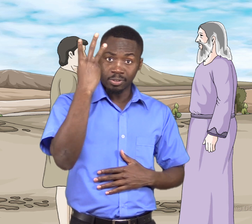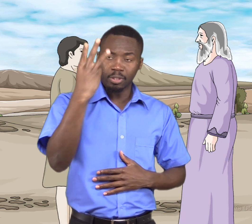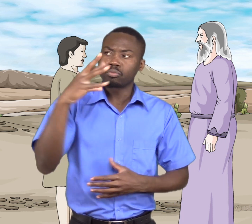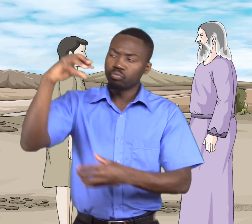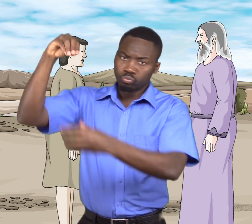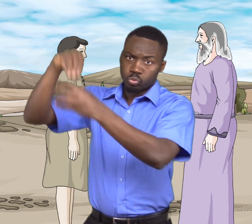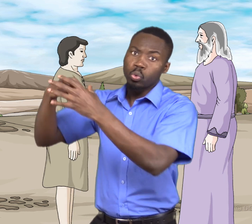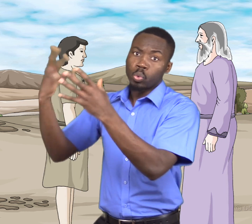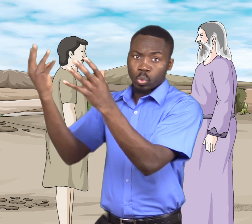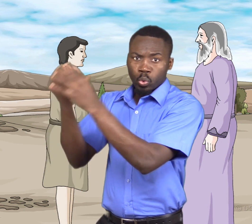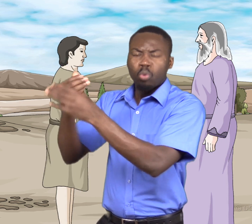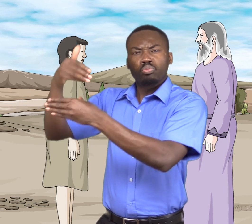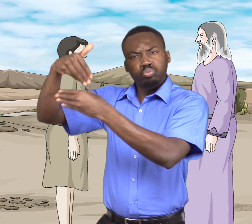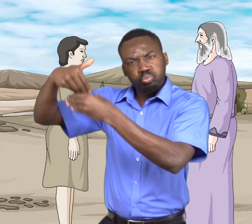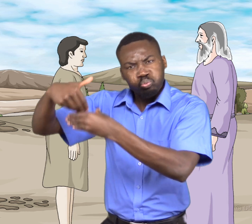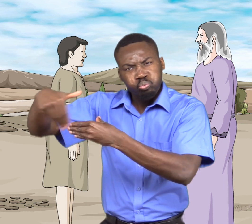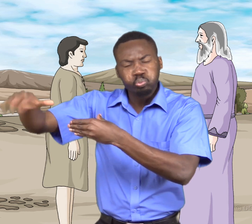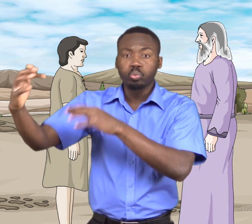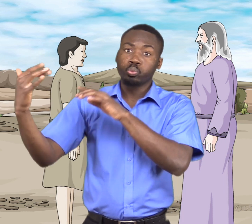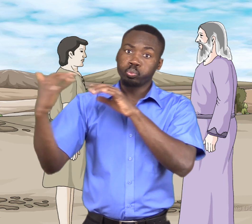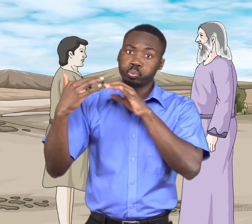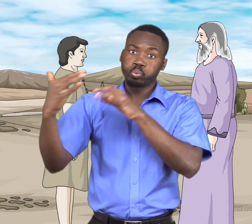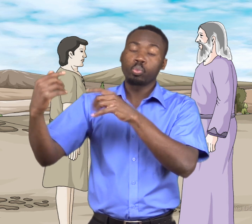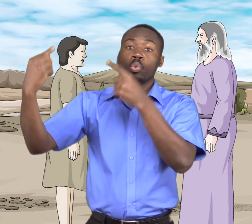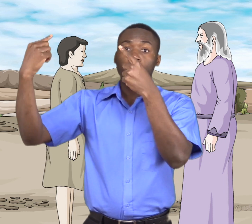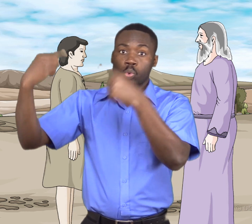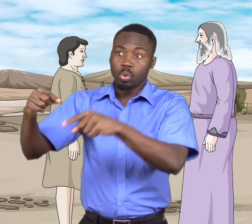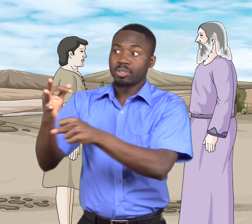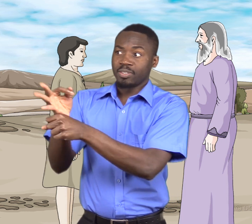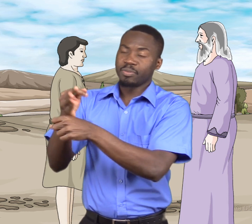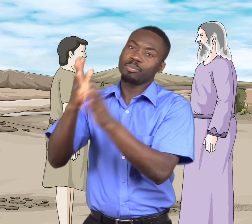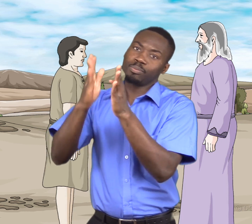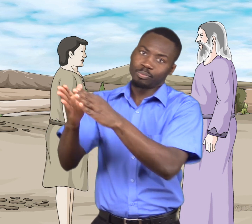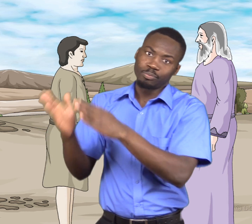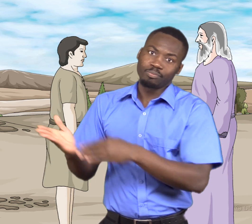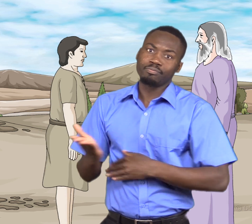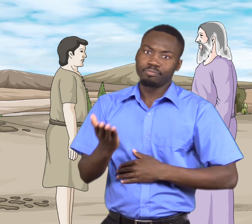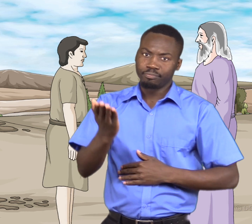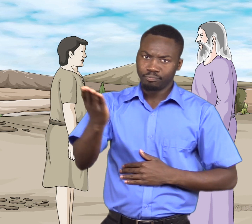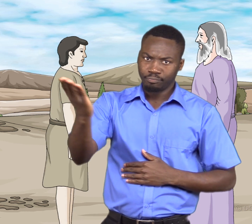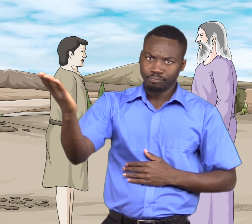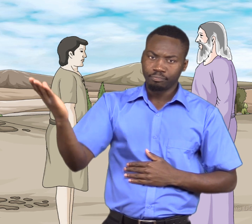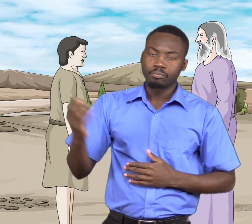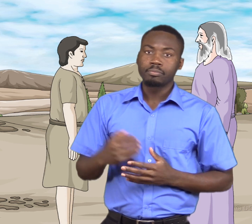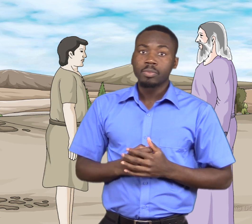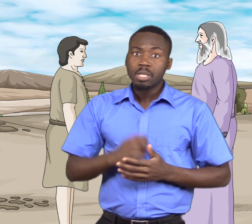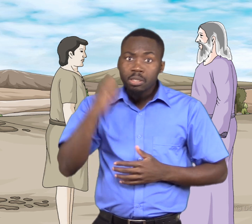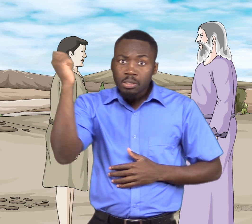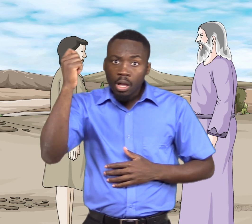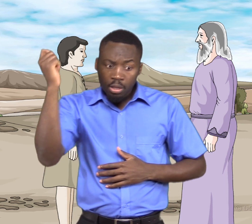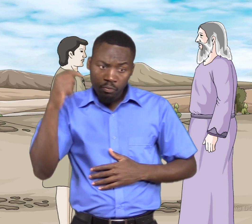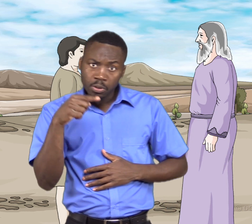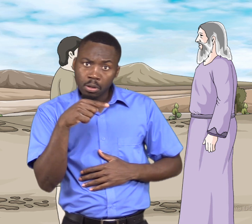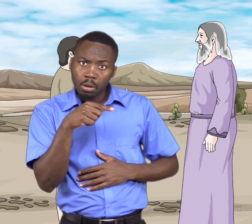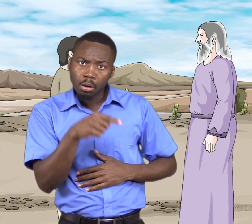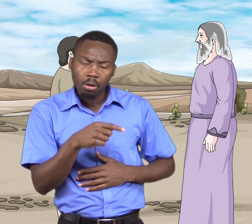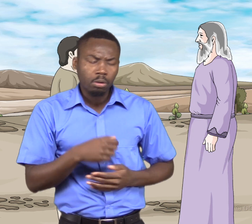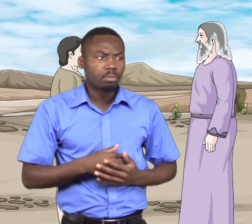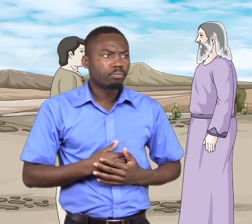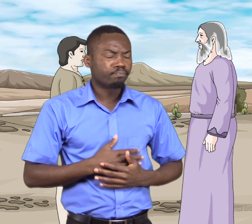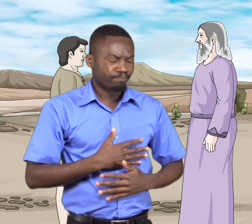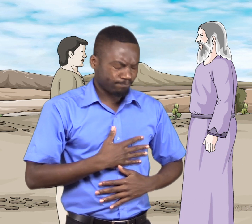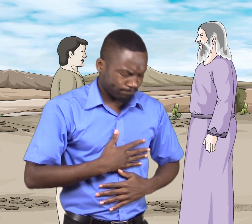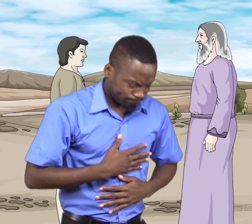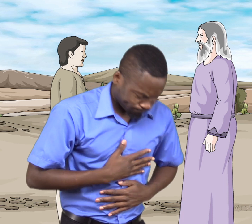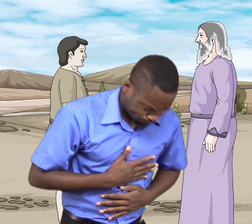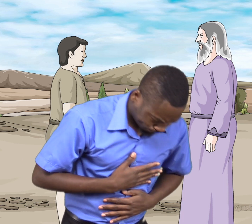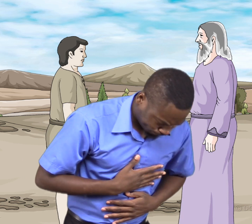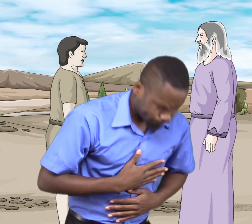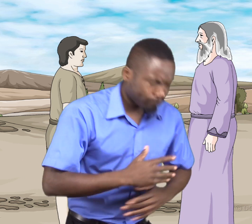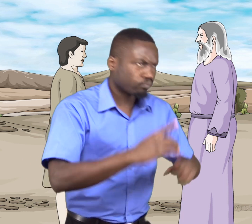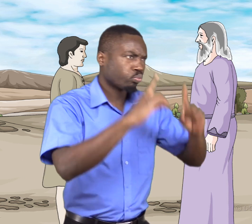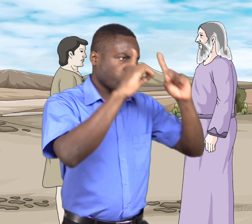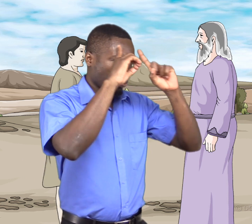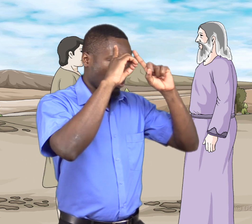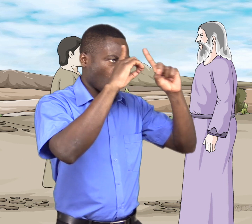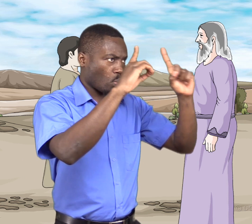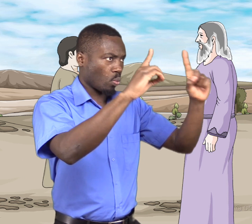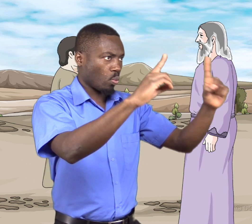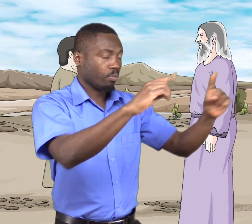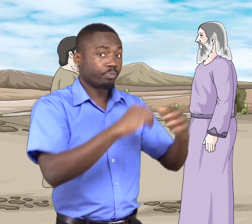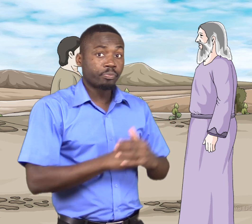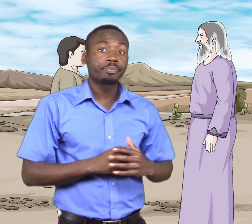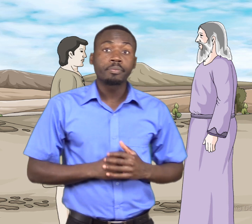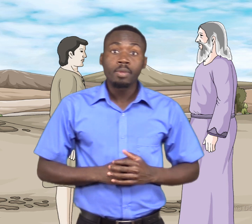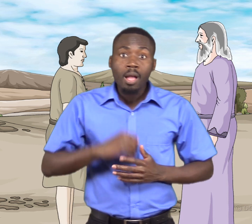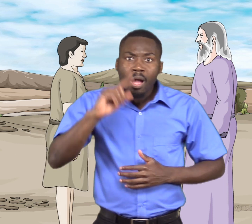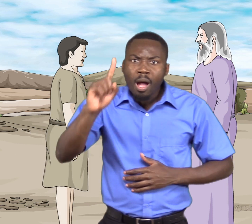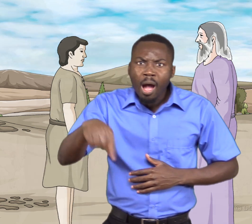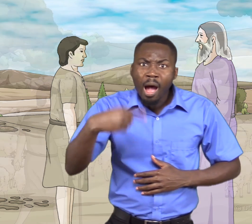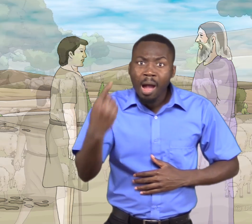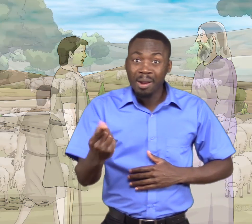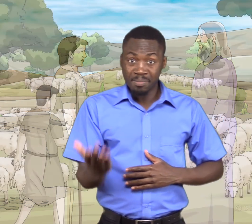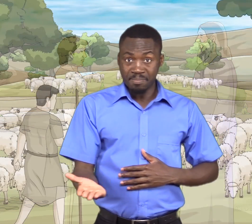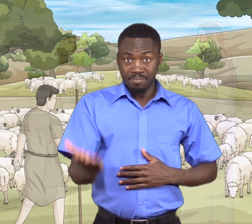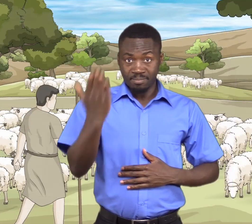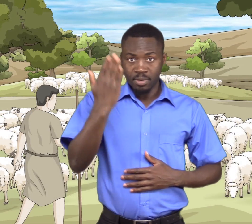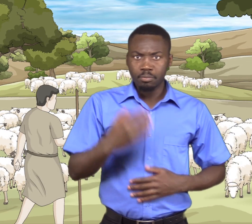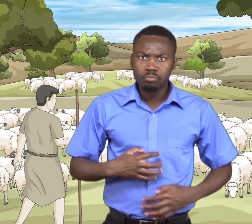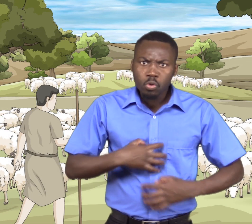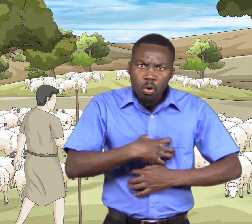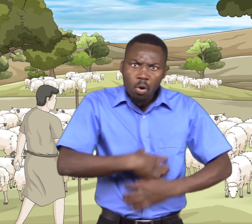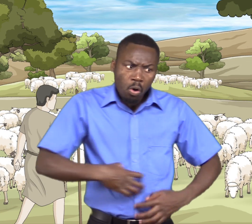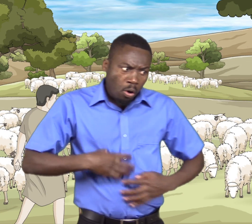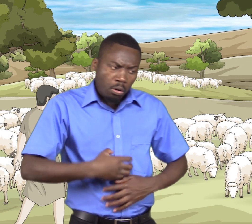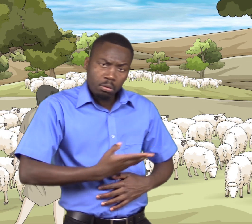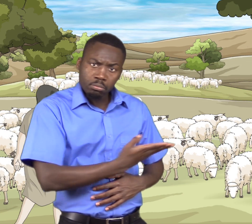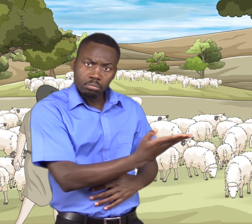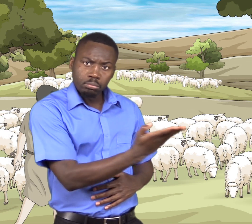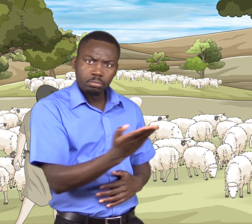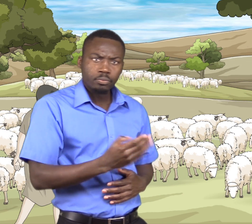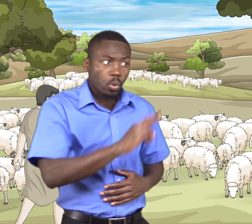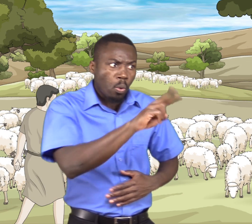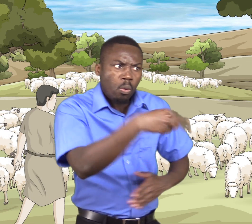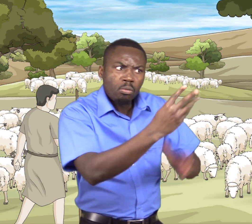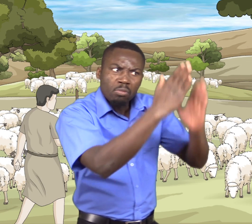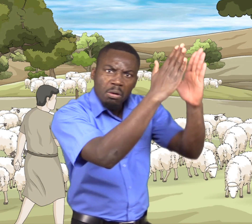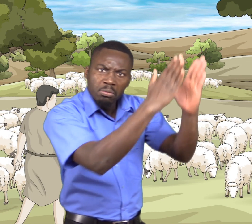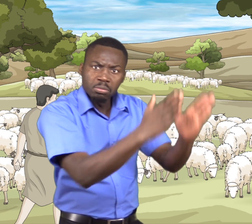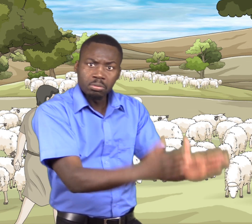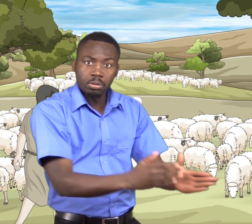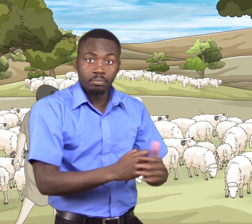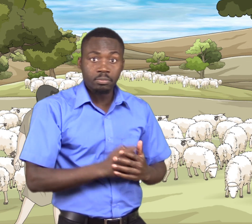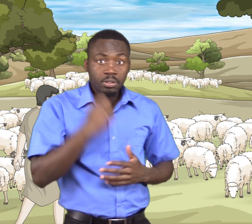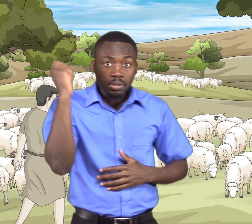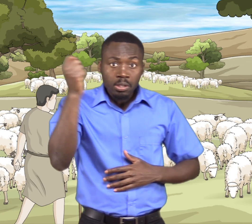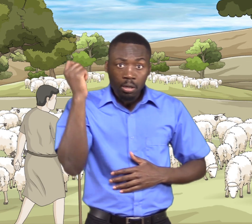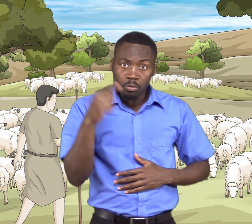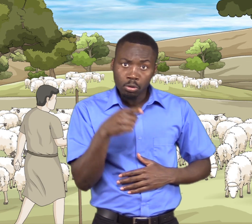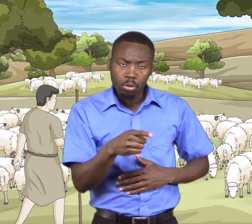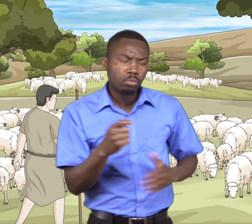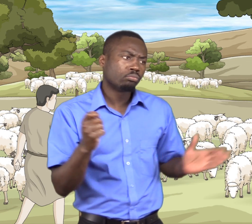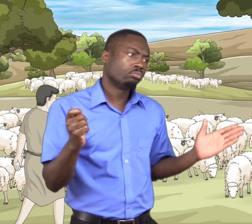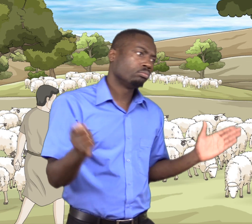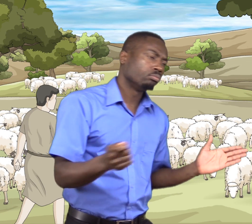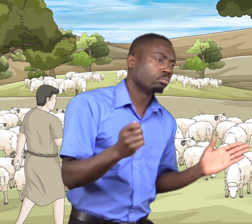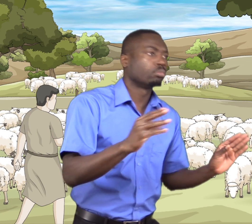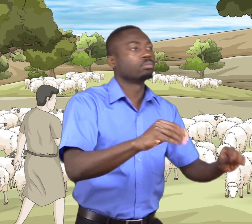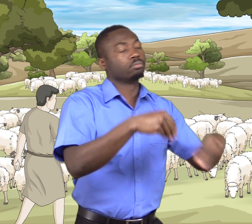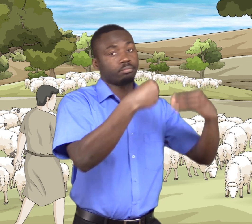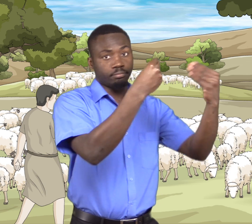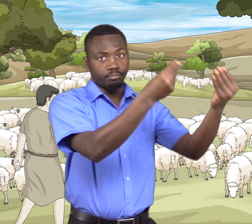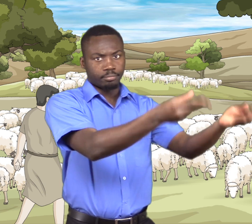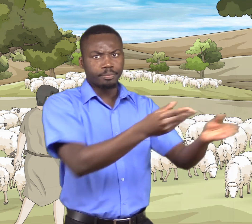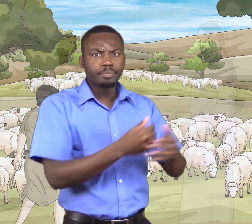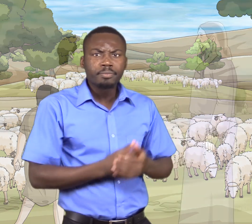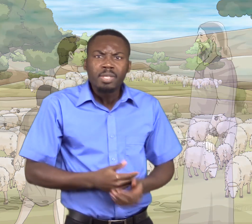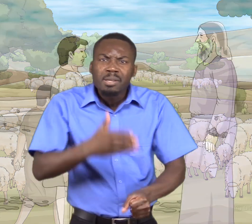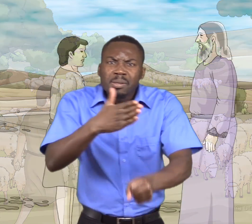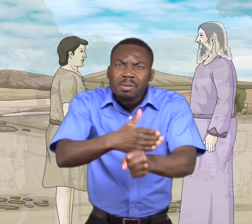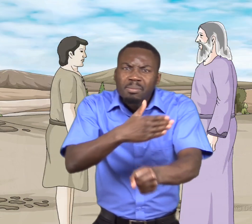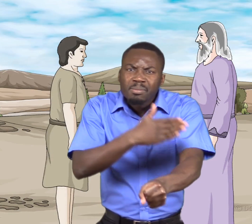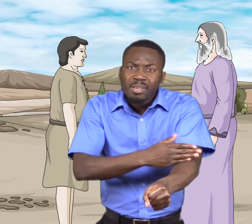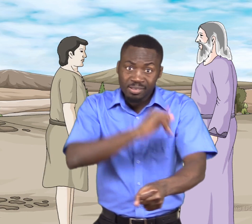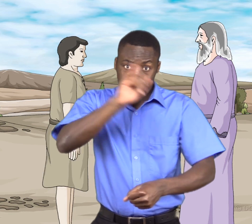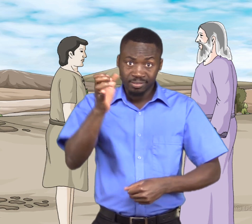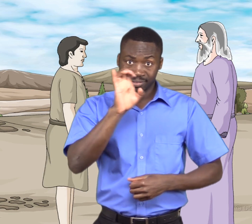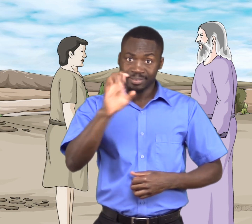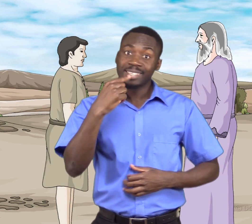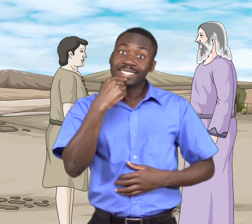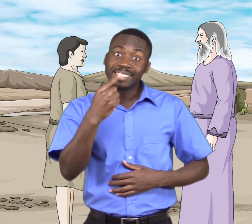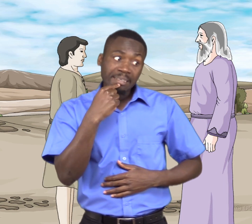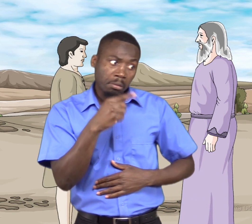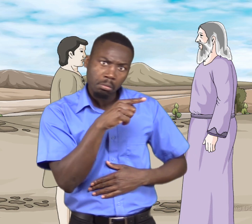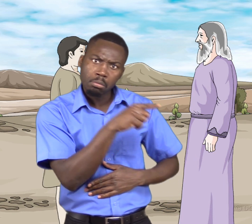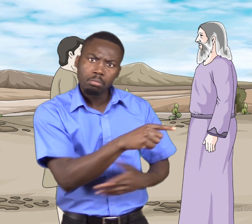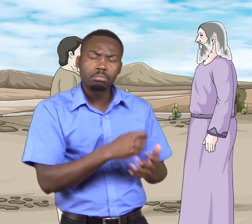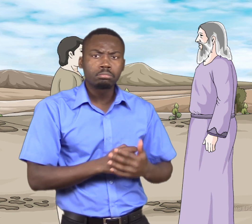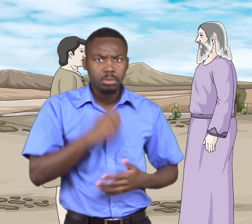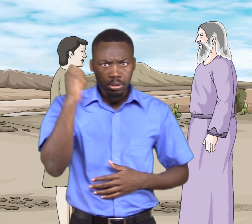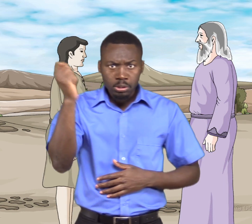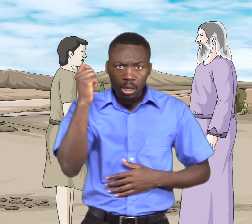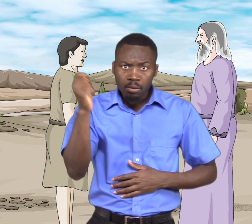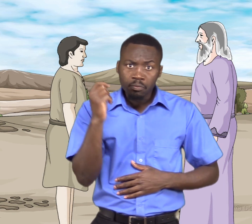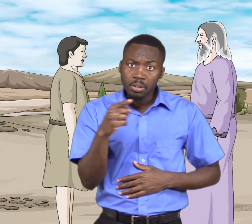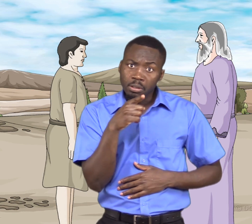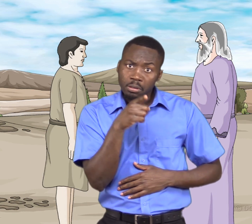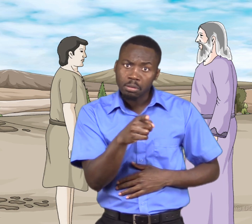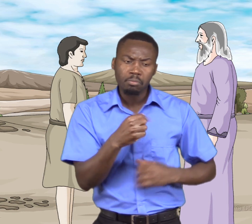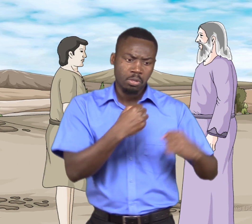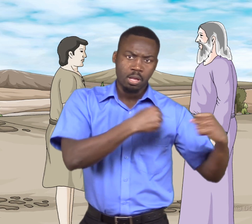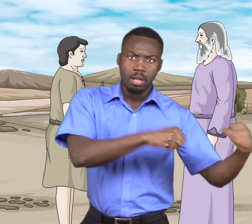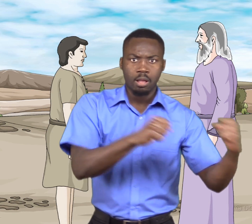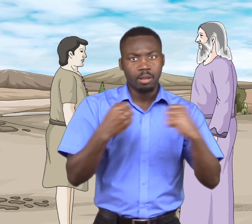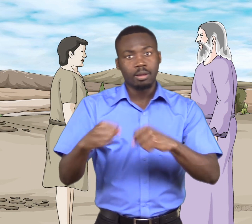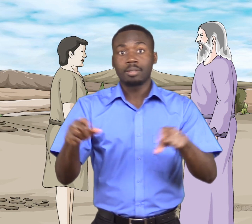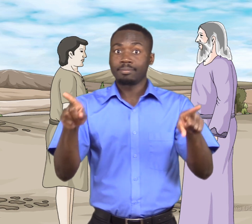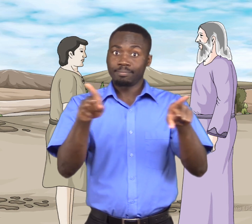They are with Saul and all the men of Israel in the Valley of Elah, fighting against the Philistines.”